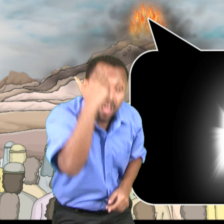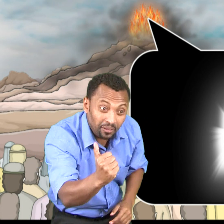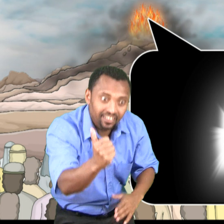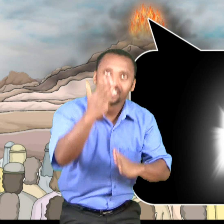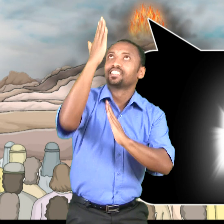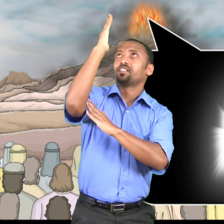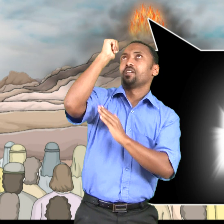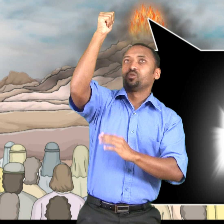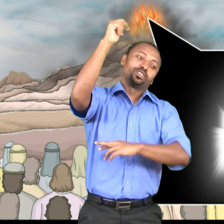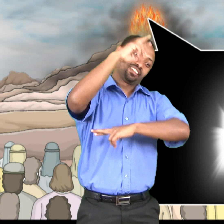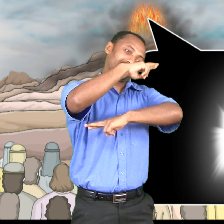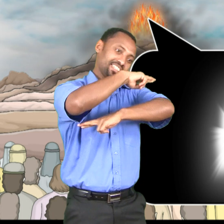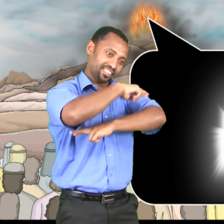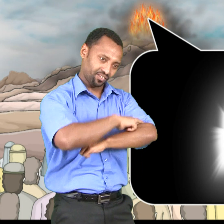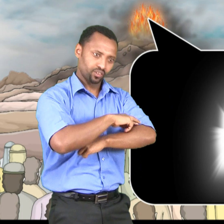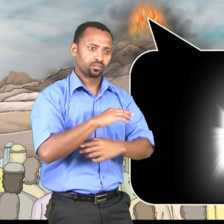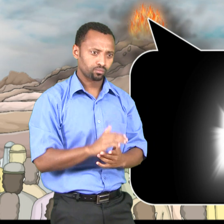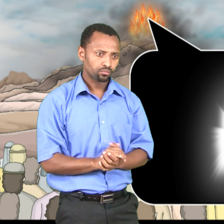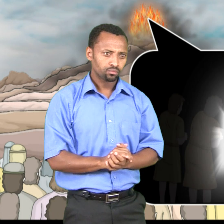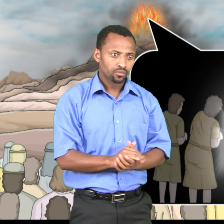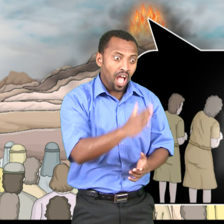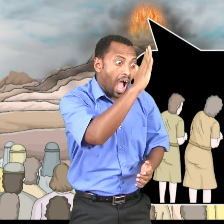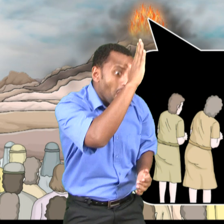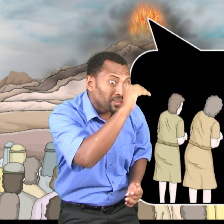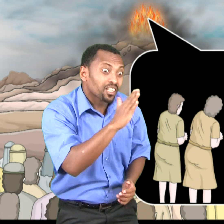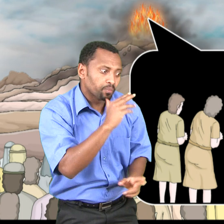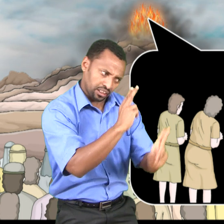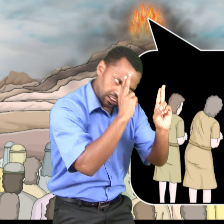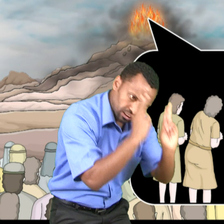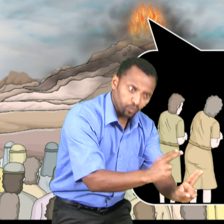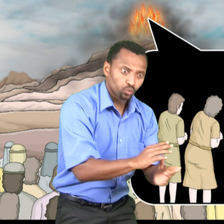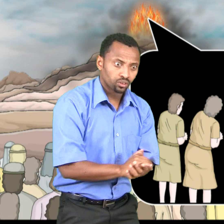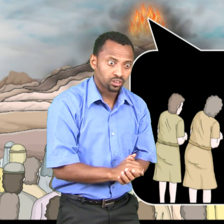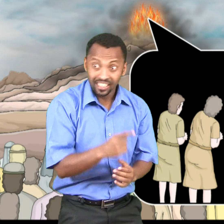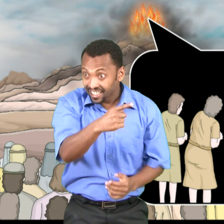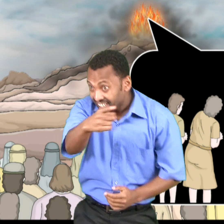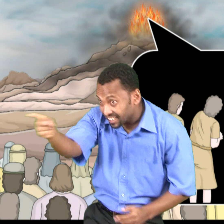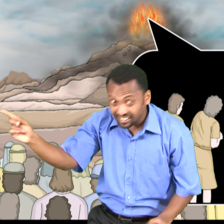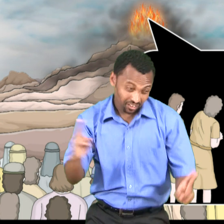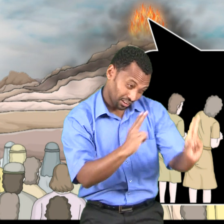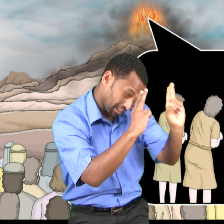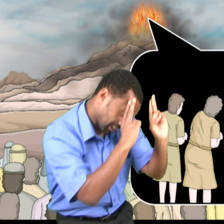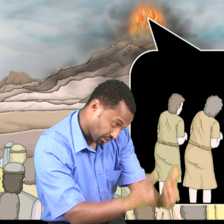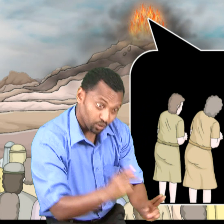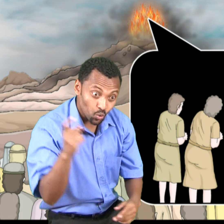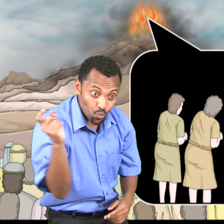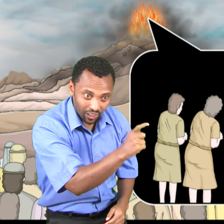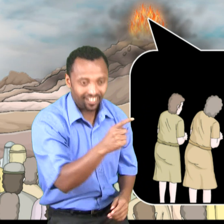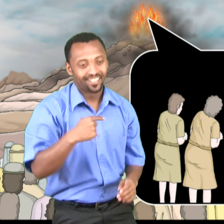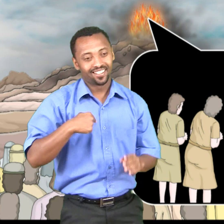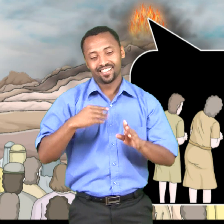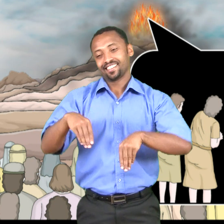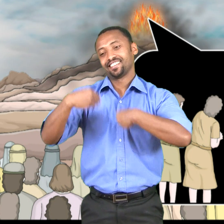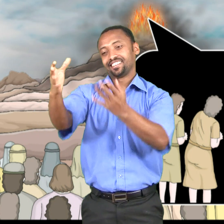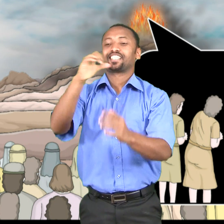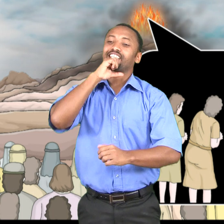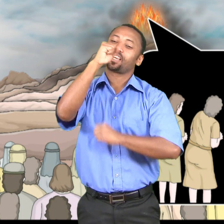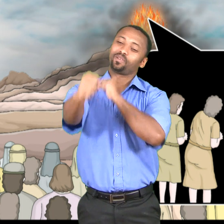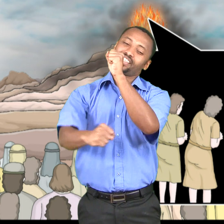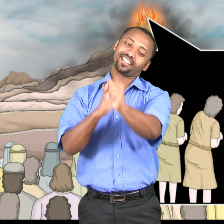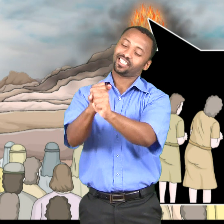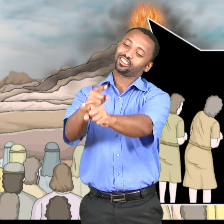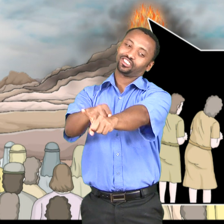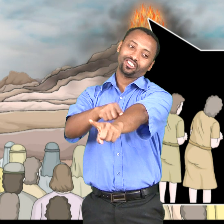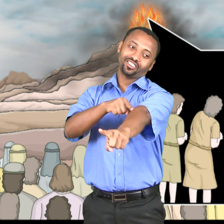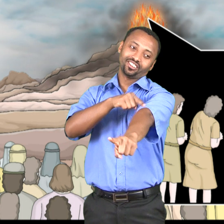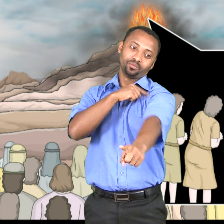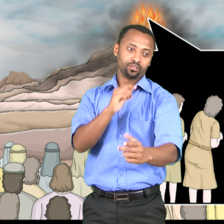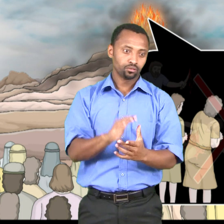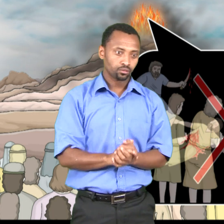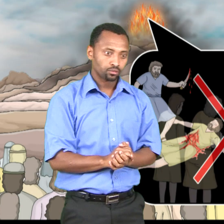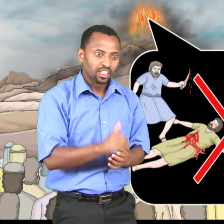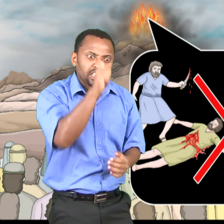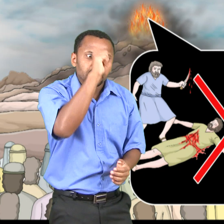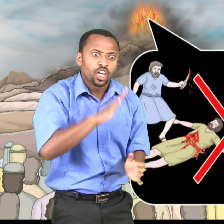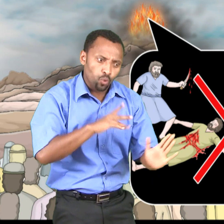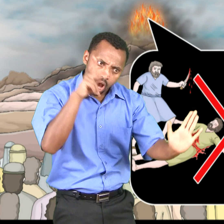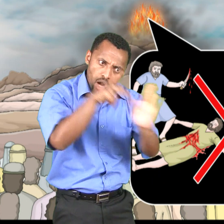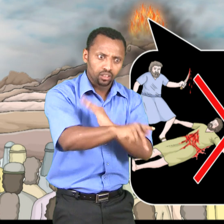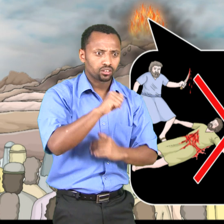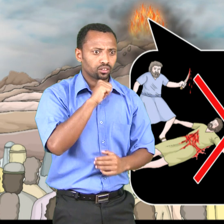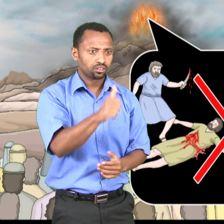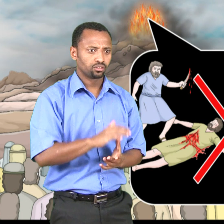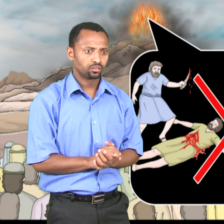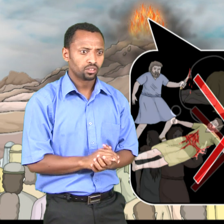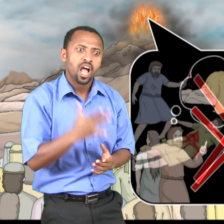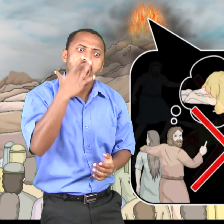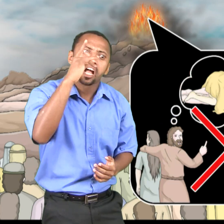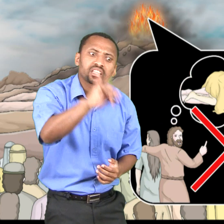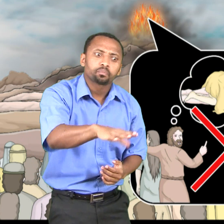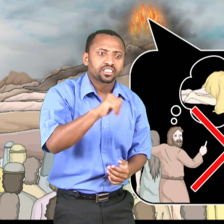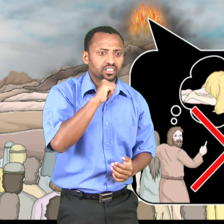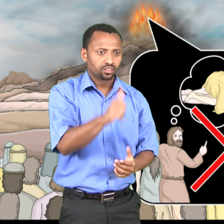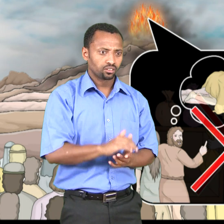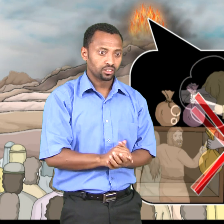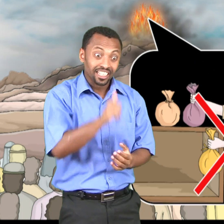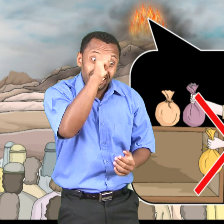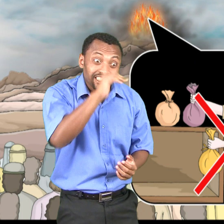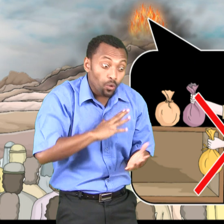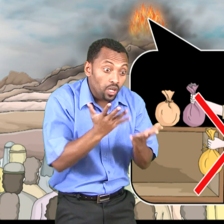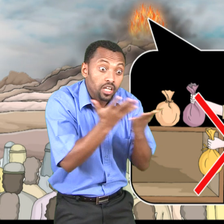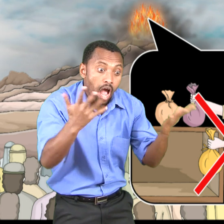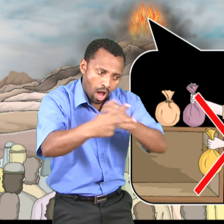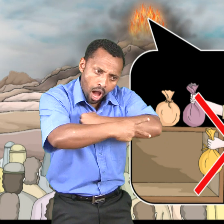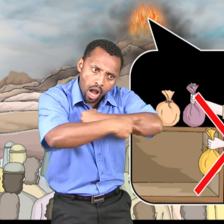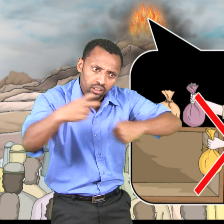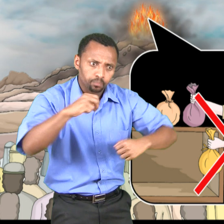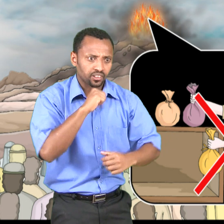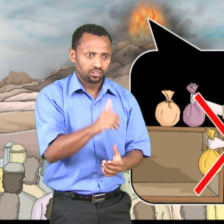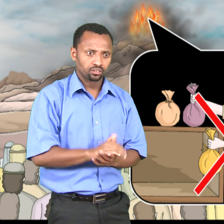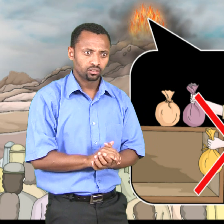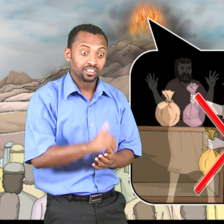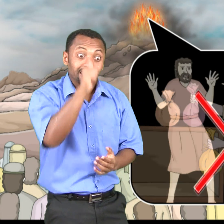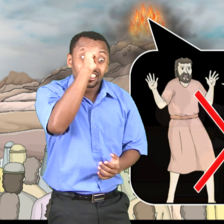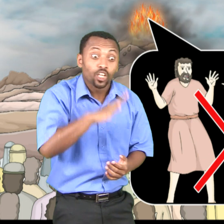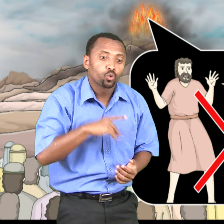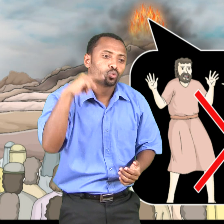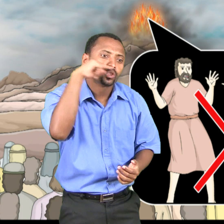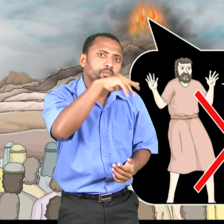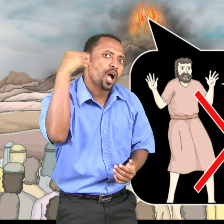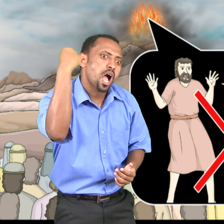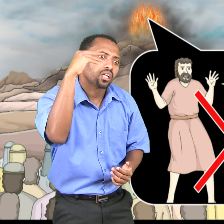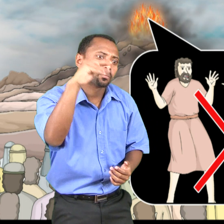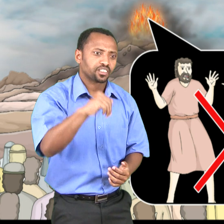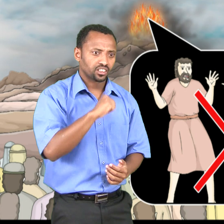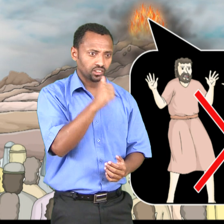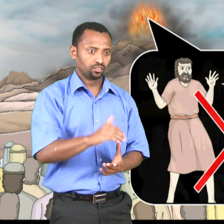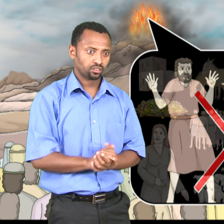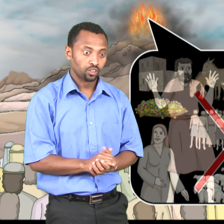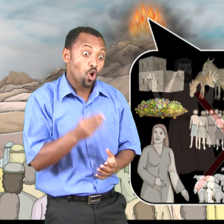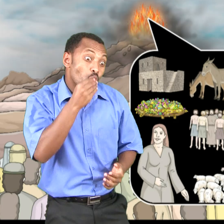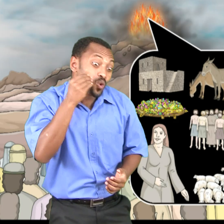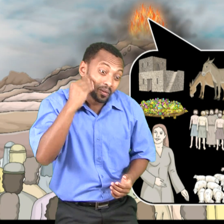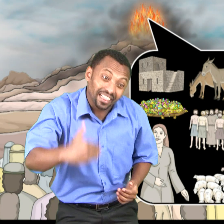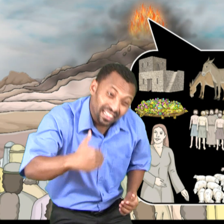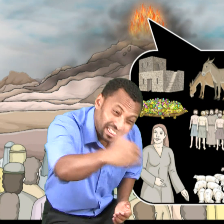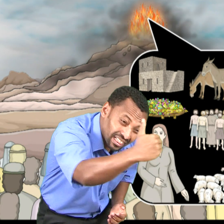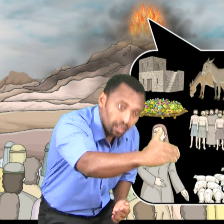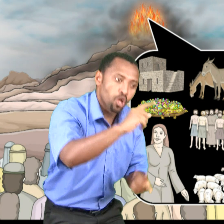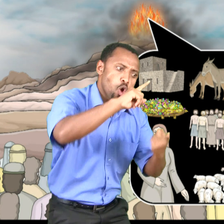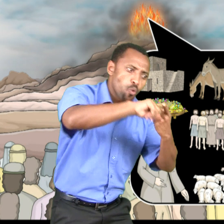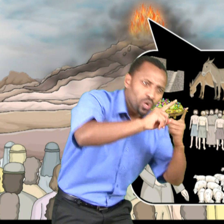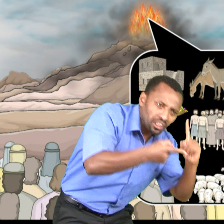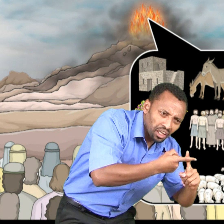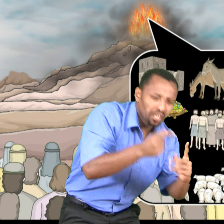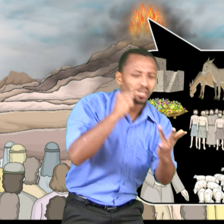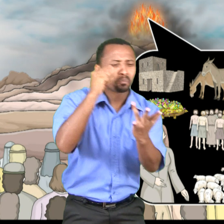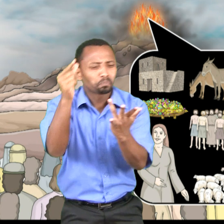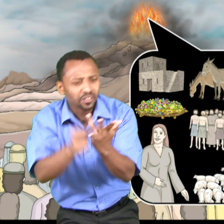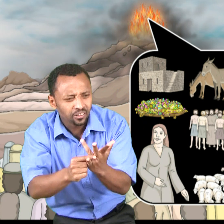Honor your father and mother, so that your days may be long in the land that the LORD your God is giving you. You shall not murder. You shall not commit adultery. You shall not steal. You shall not bear false witness against your neighbor.